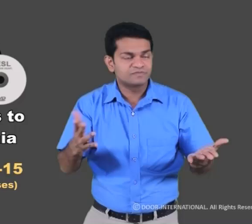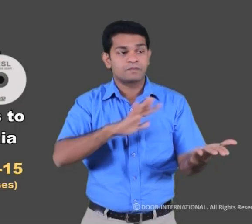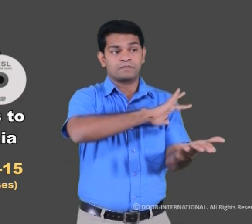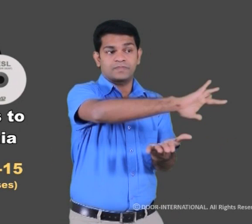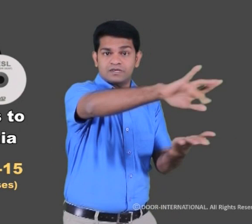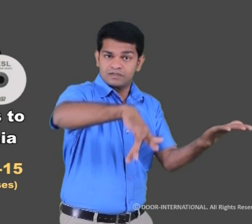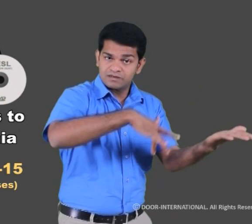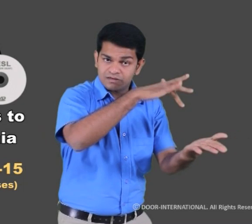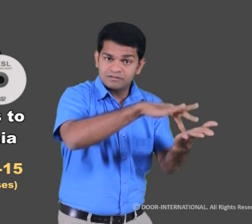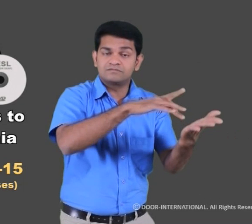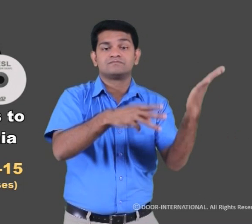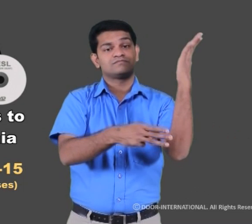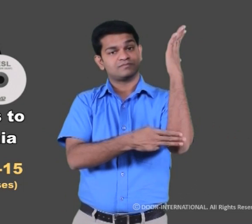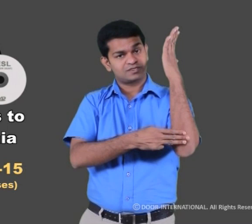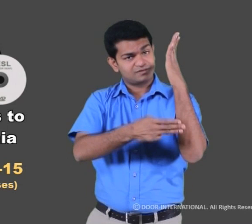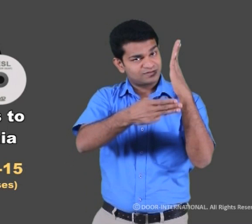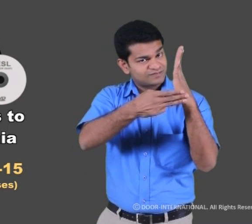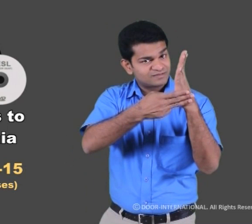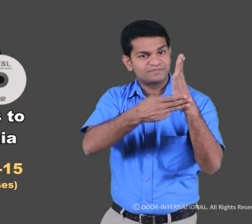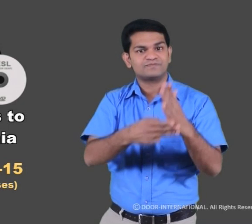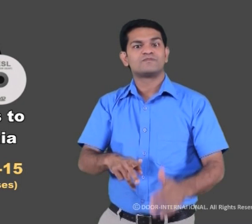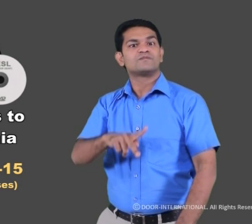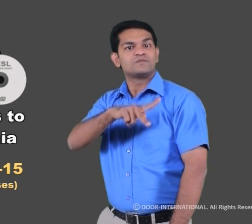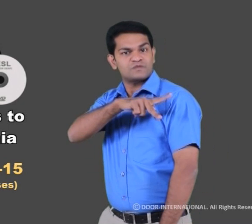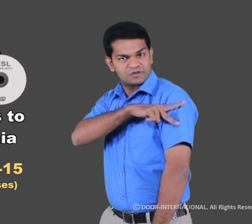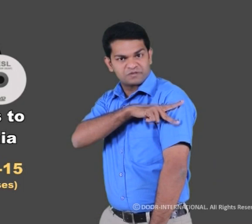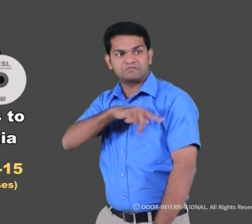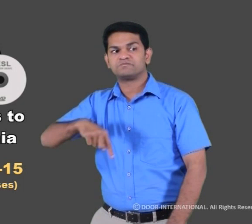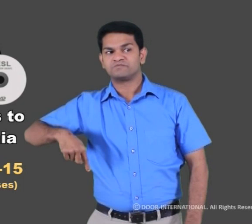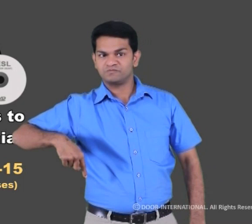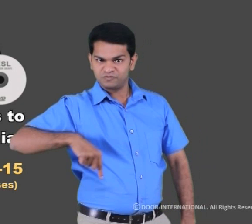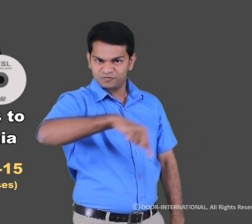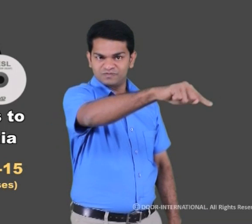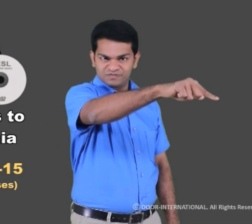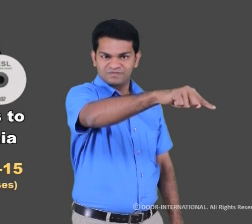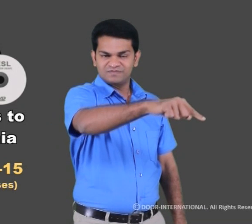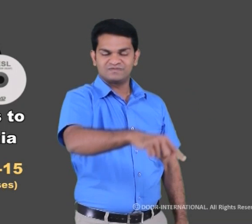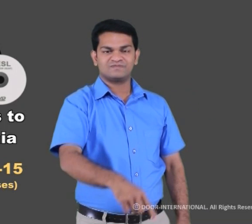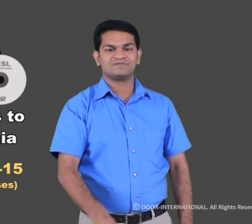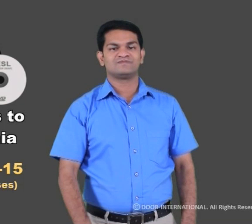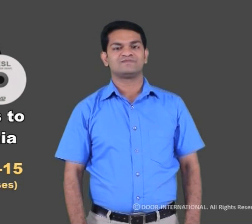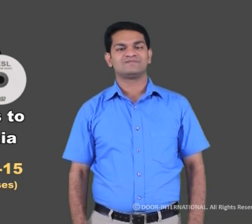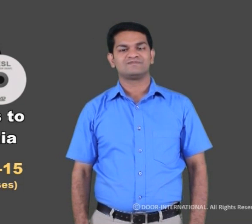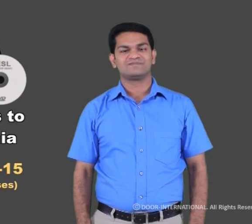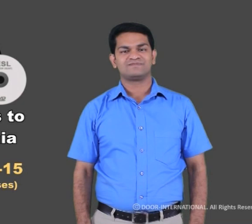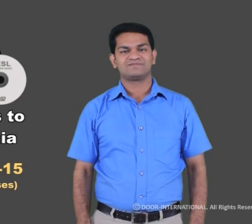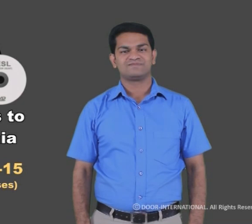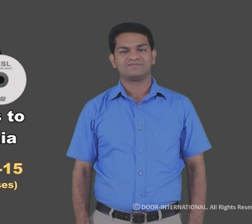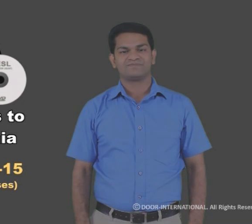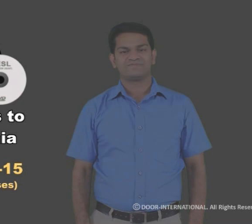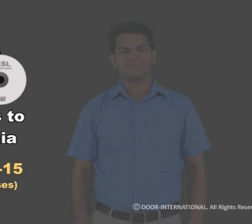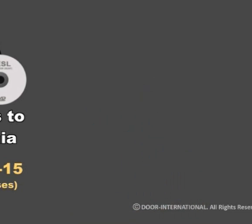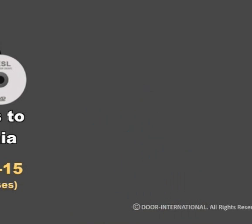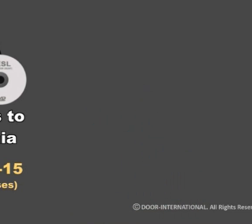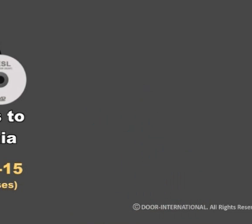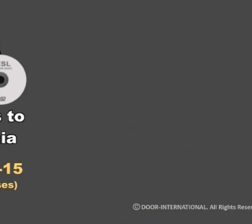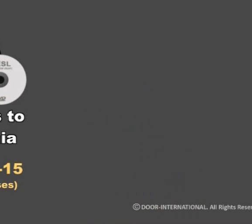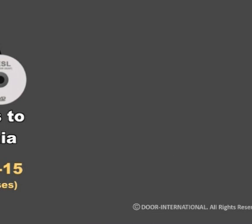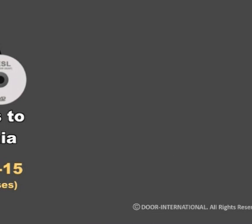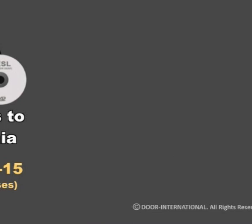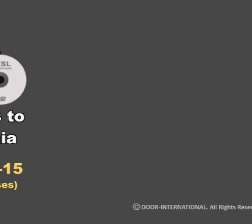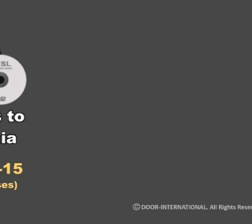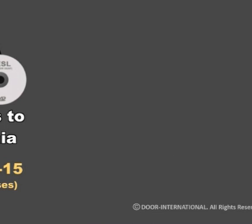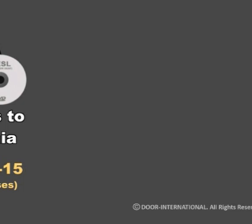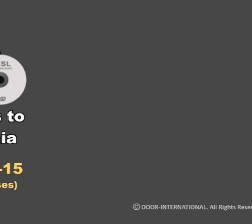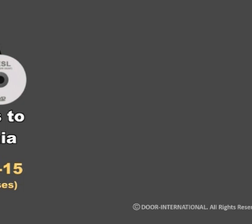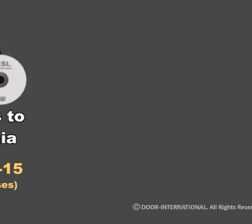Paul goes to Macedonia